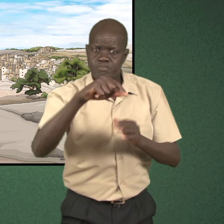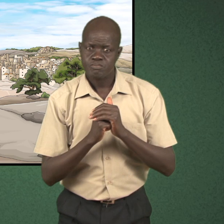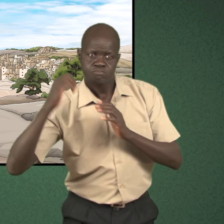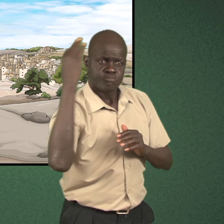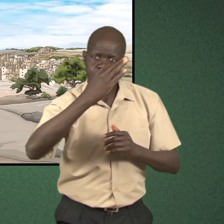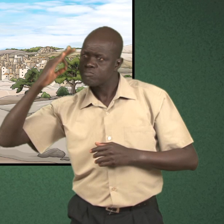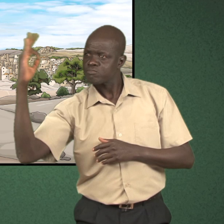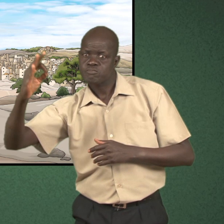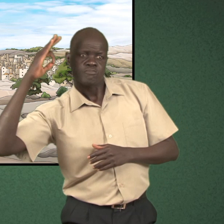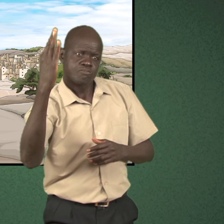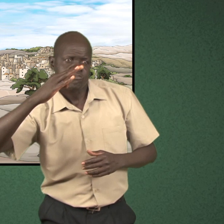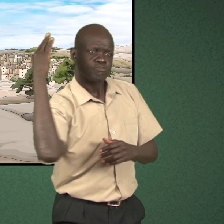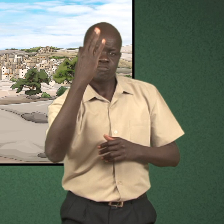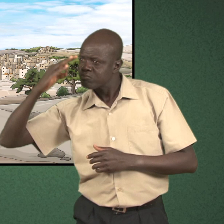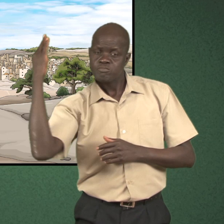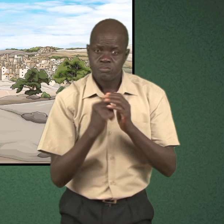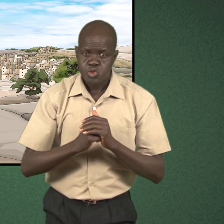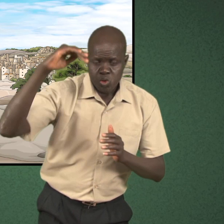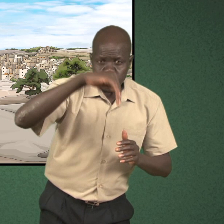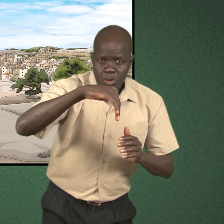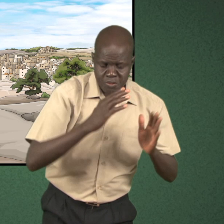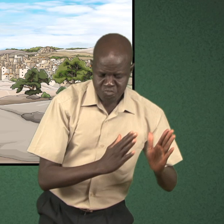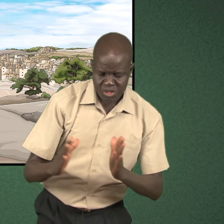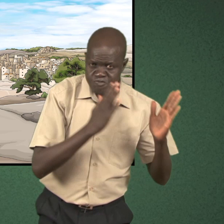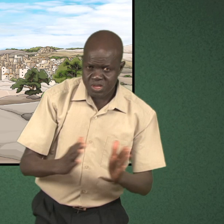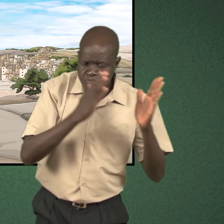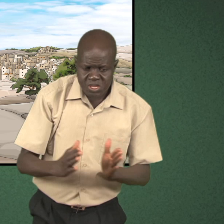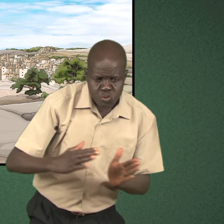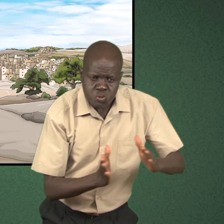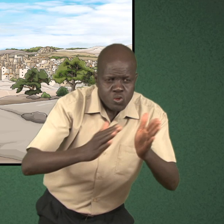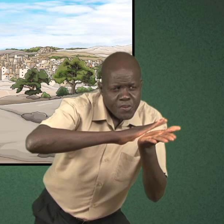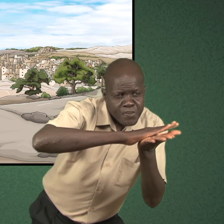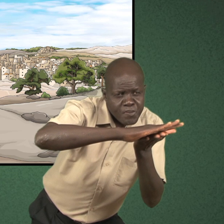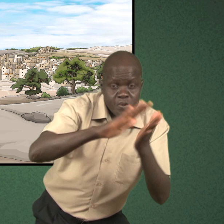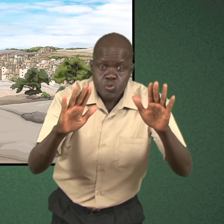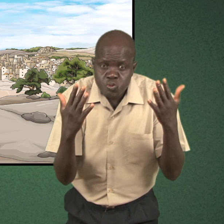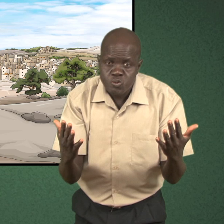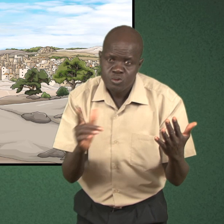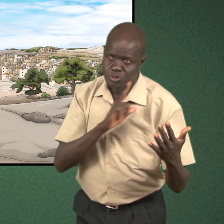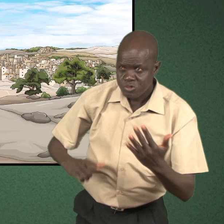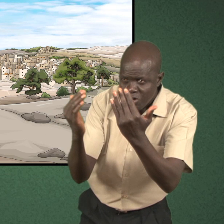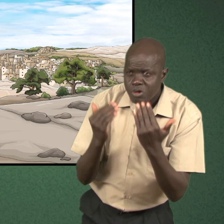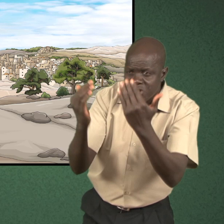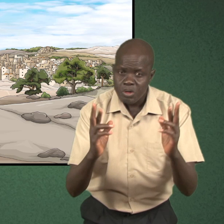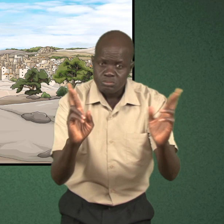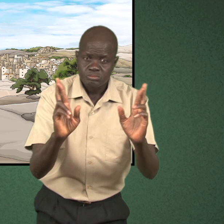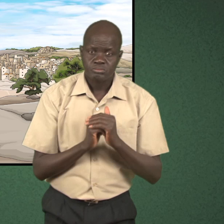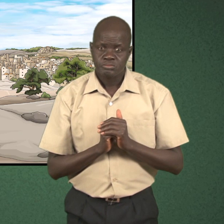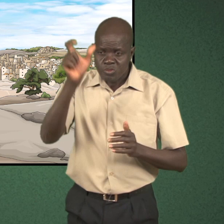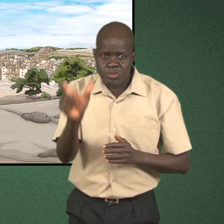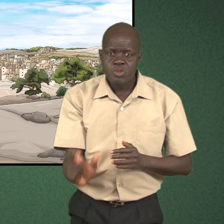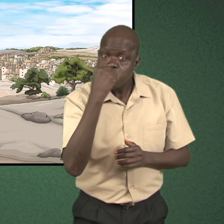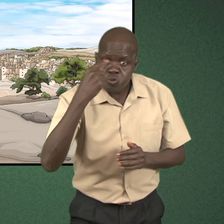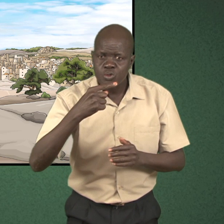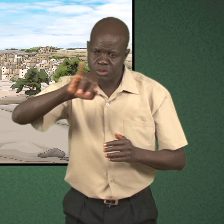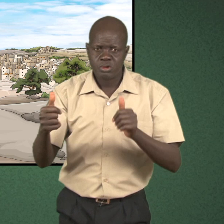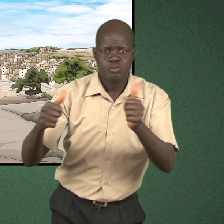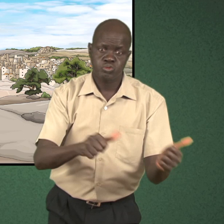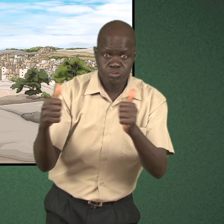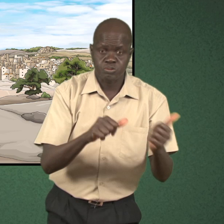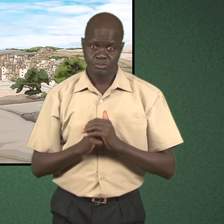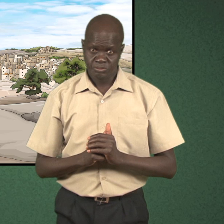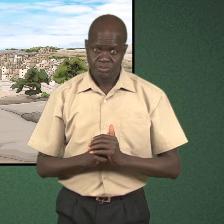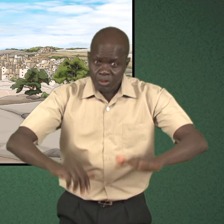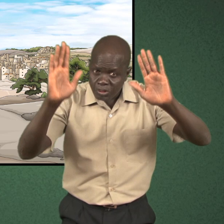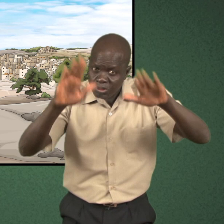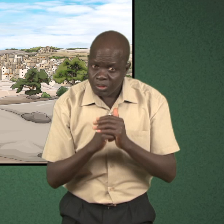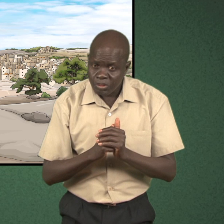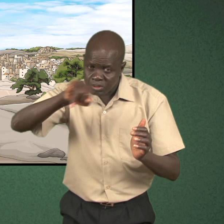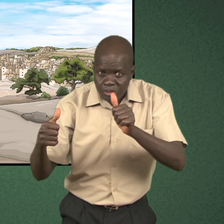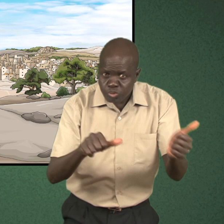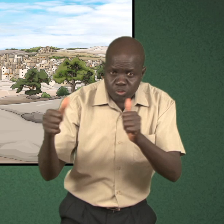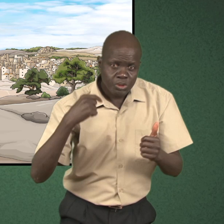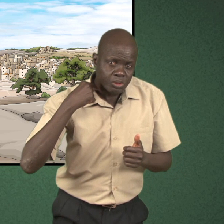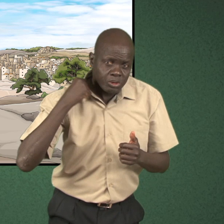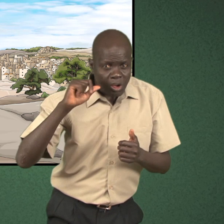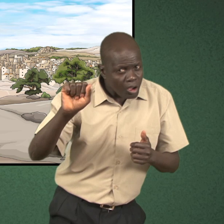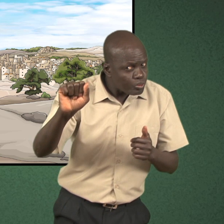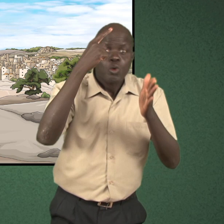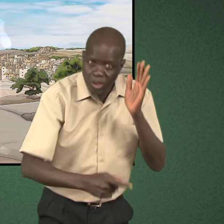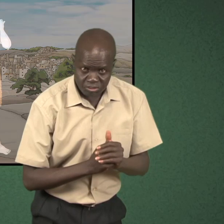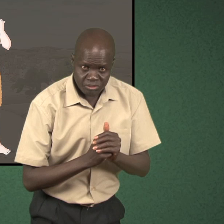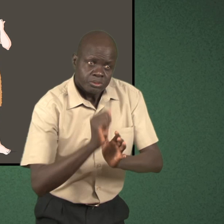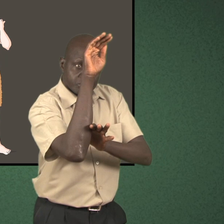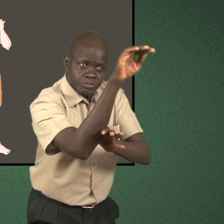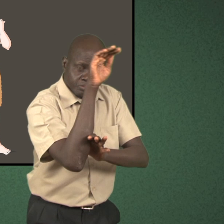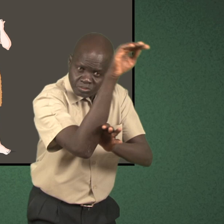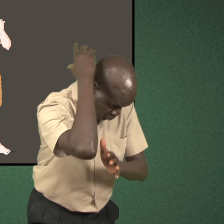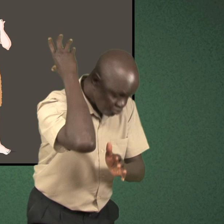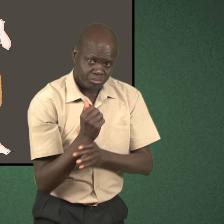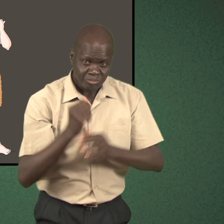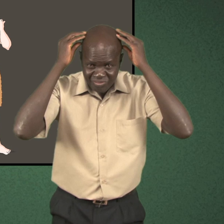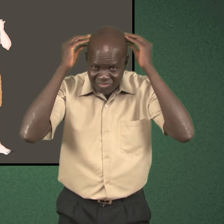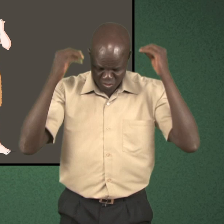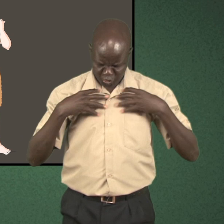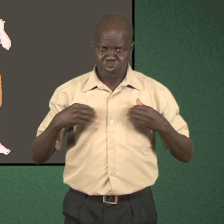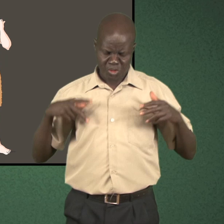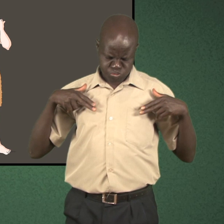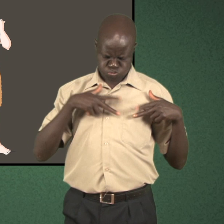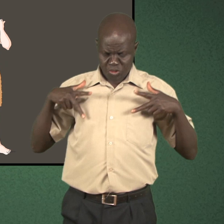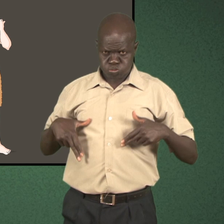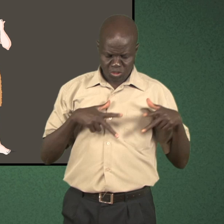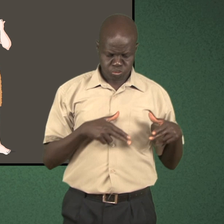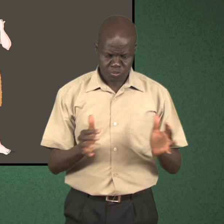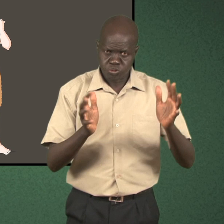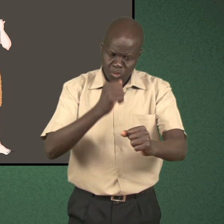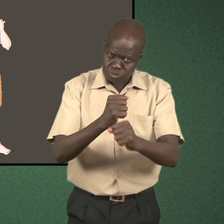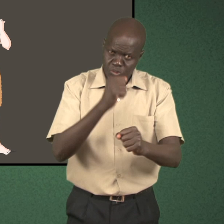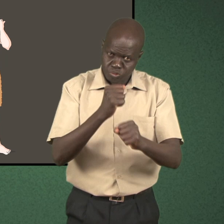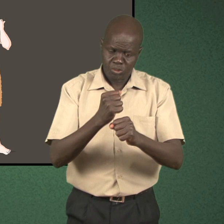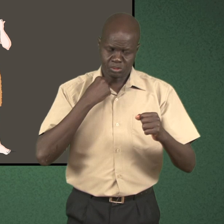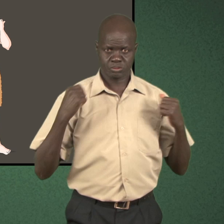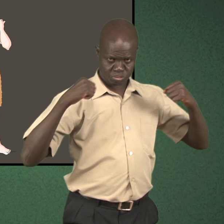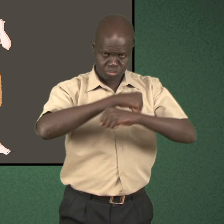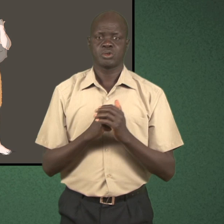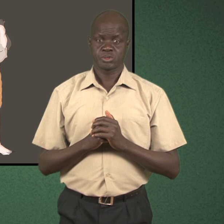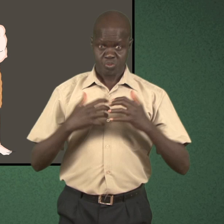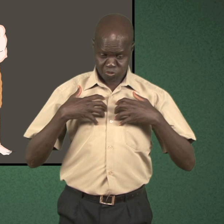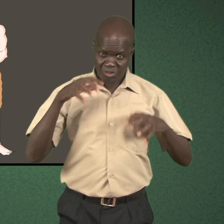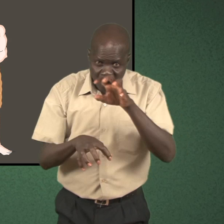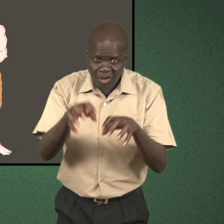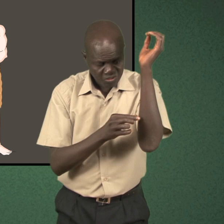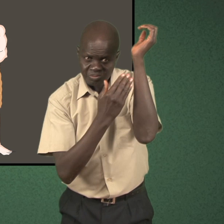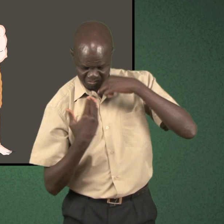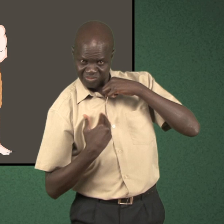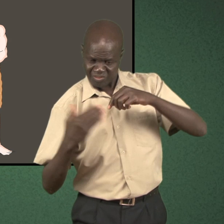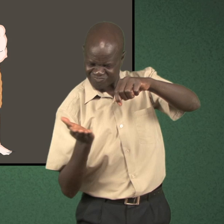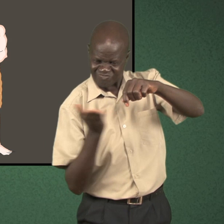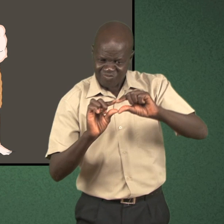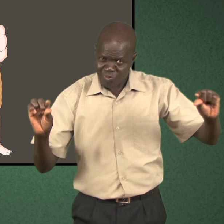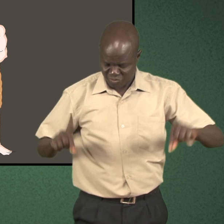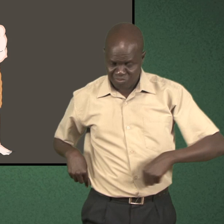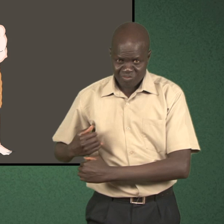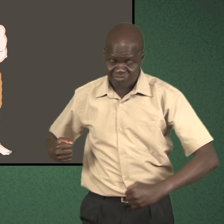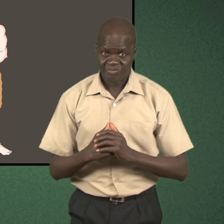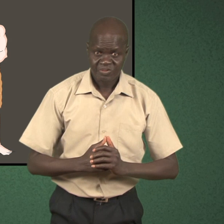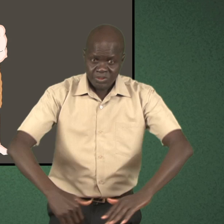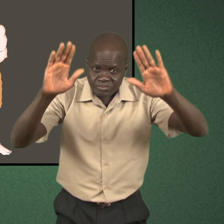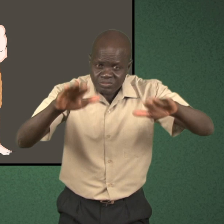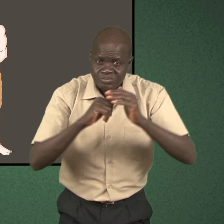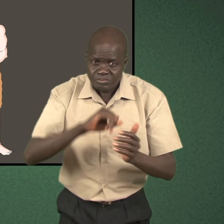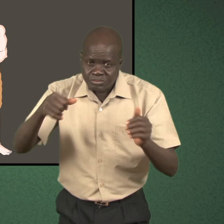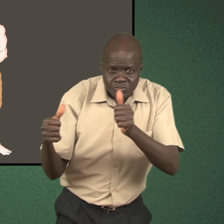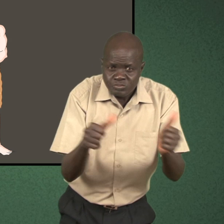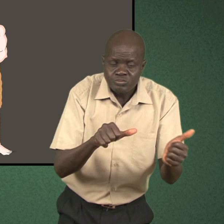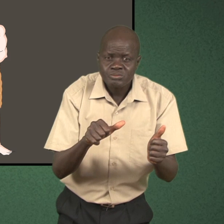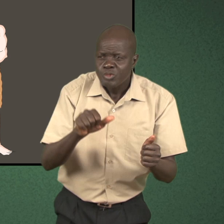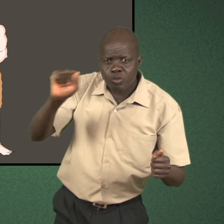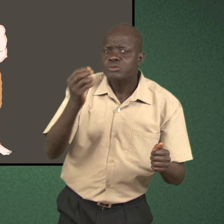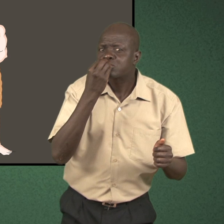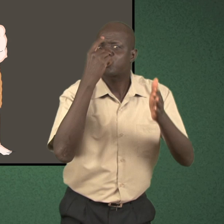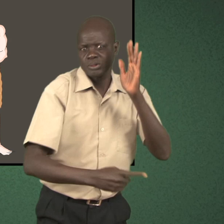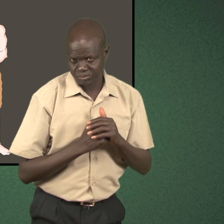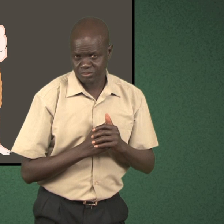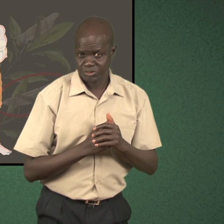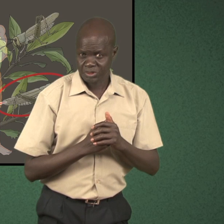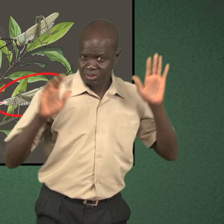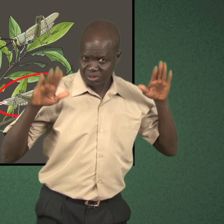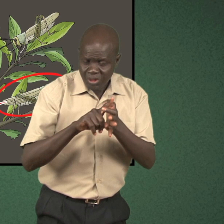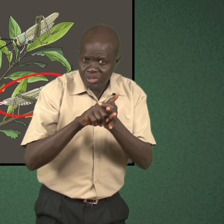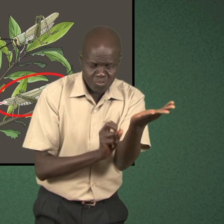This is he who was spoken of through the prophet Isaiah: “A voice of one calling in the wilderness, ‘Prepare the way for the Lord, make straight paths for Him.’” John wore a garment of camel’s hair, with a leather belt around his waist.